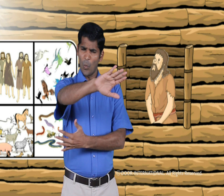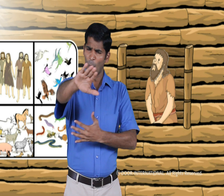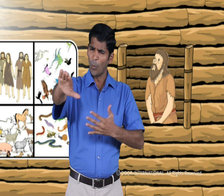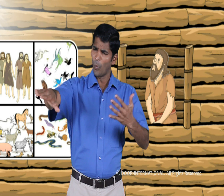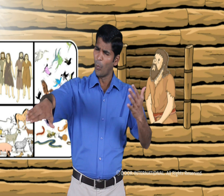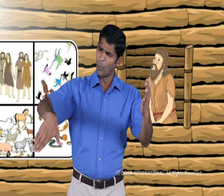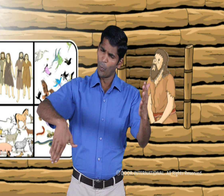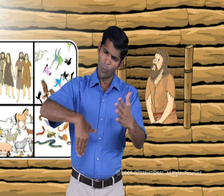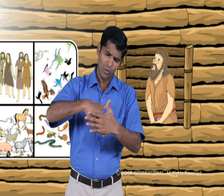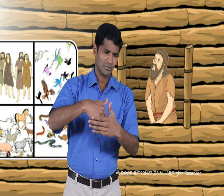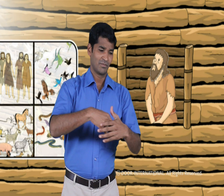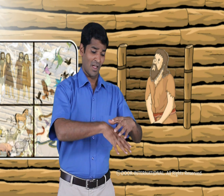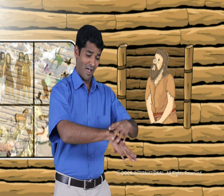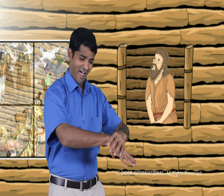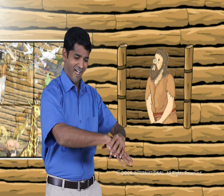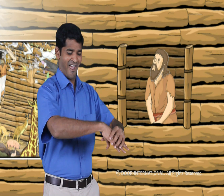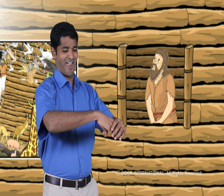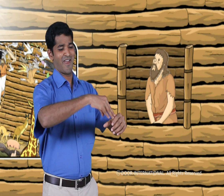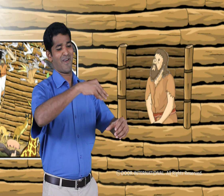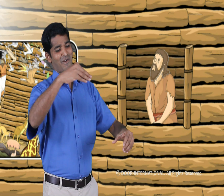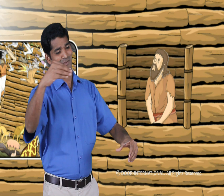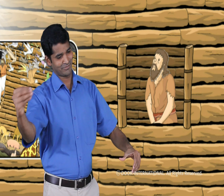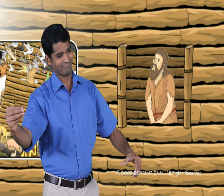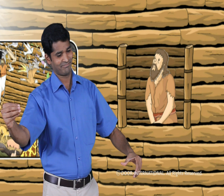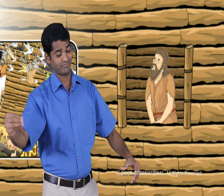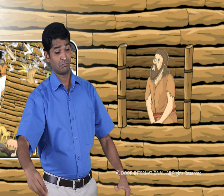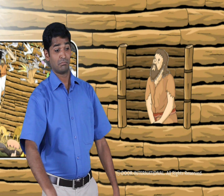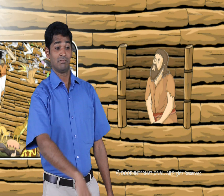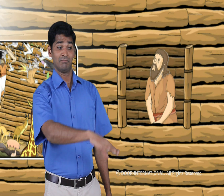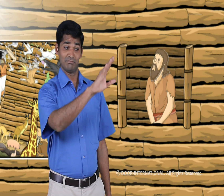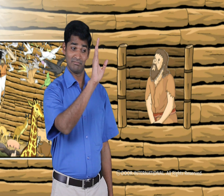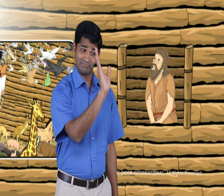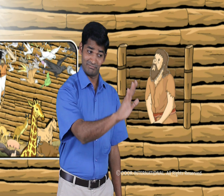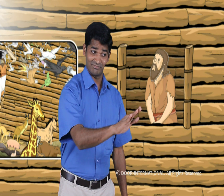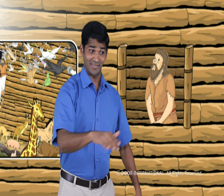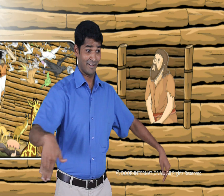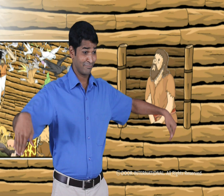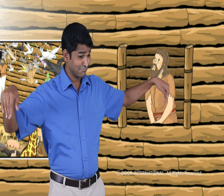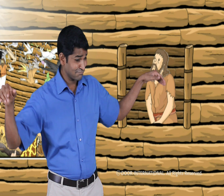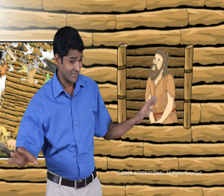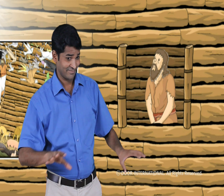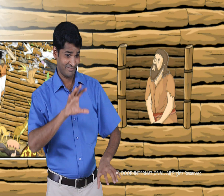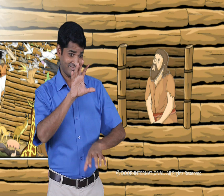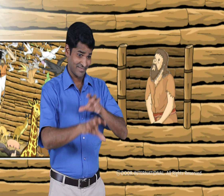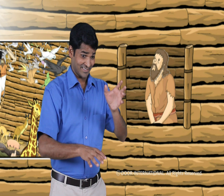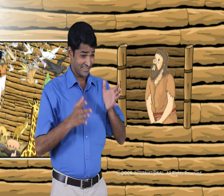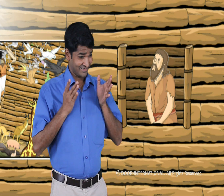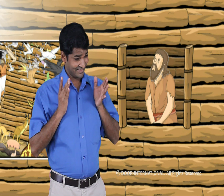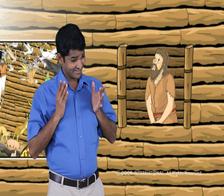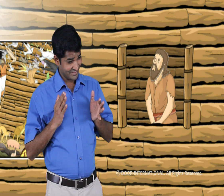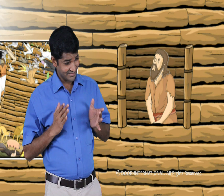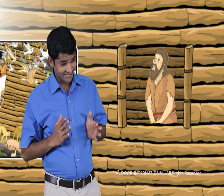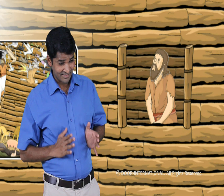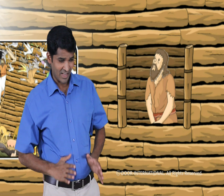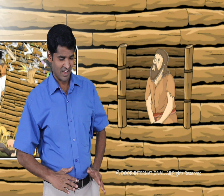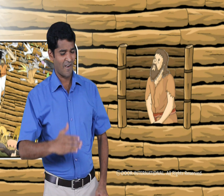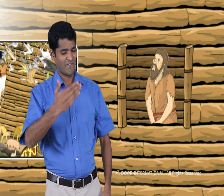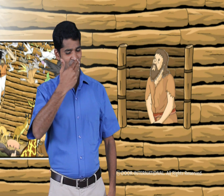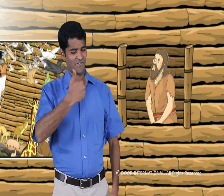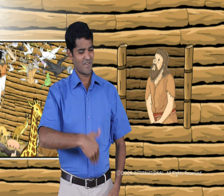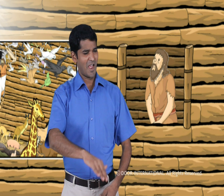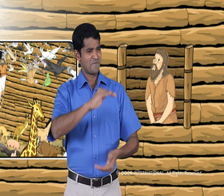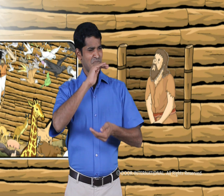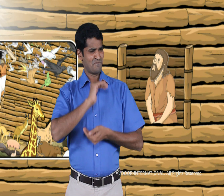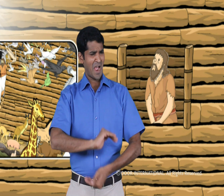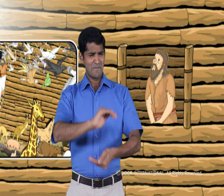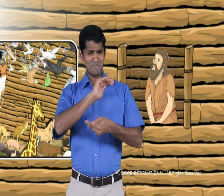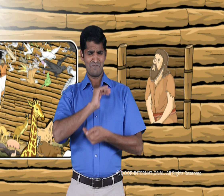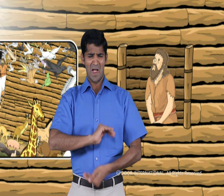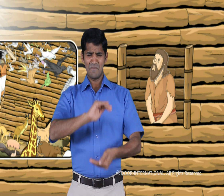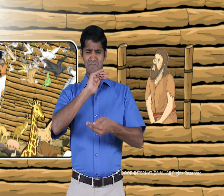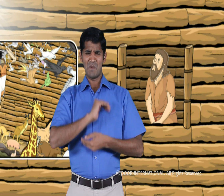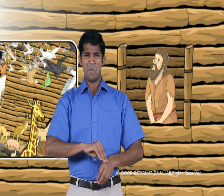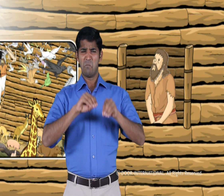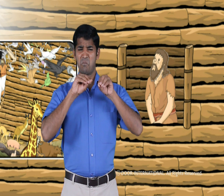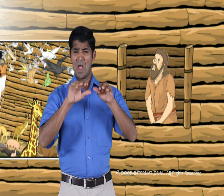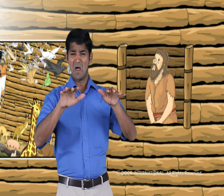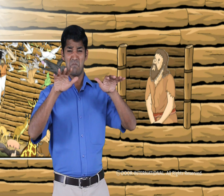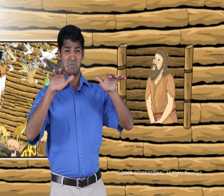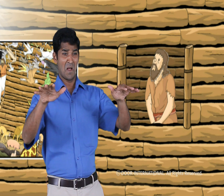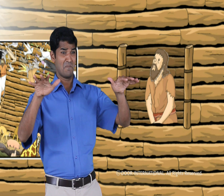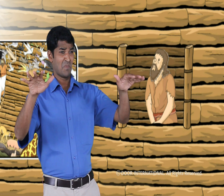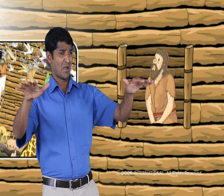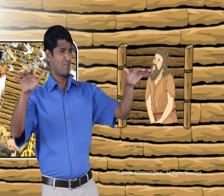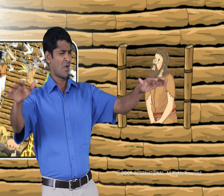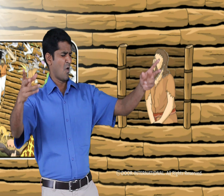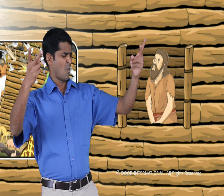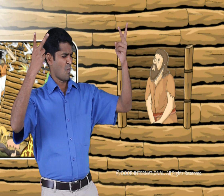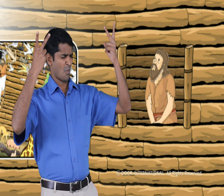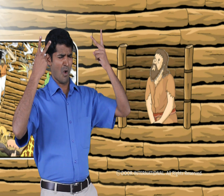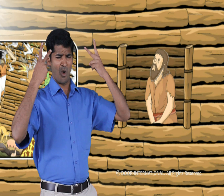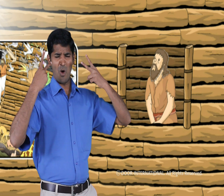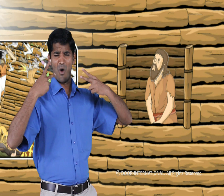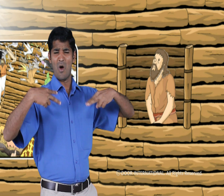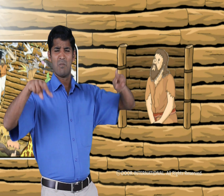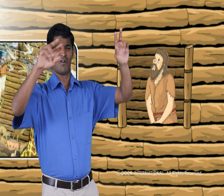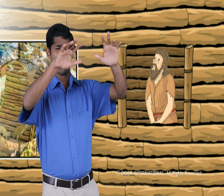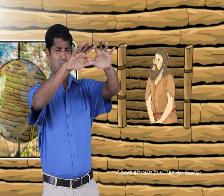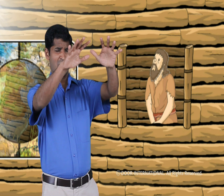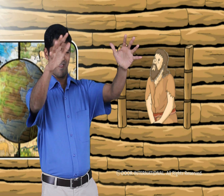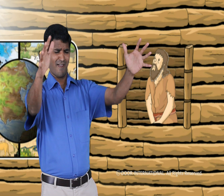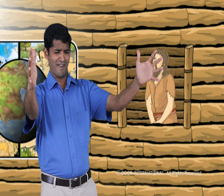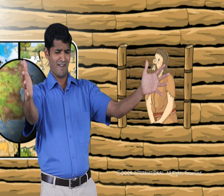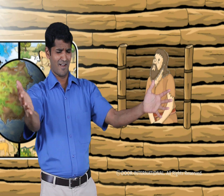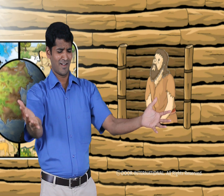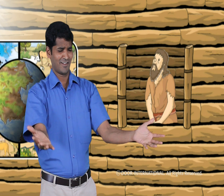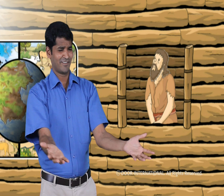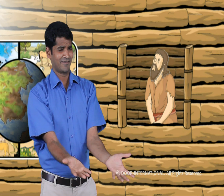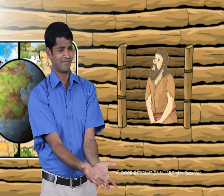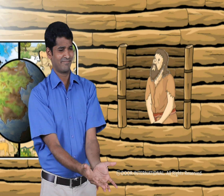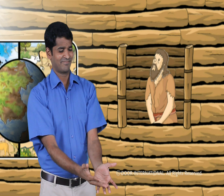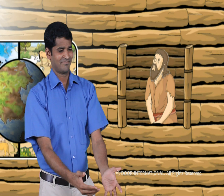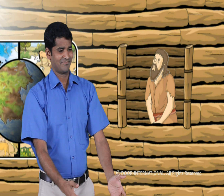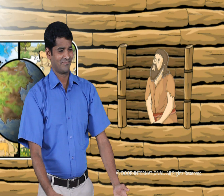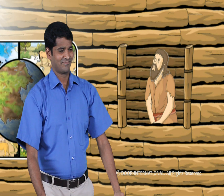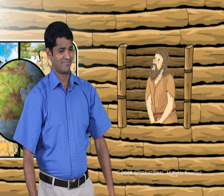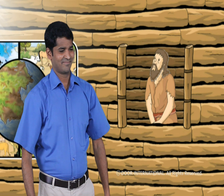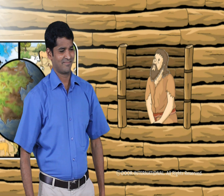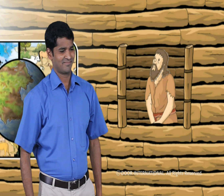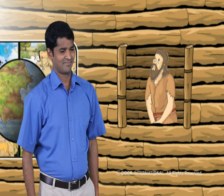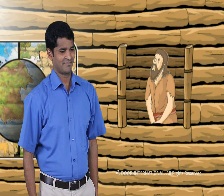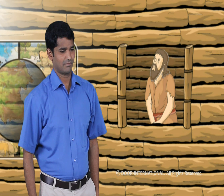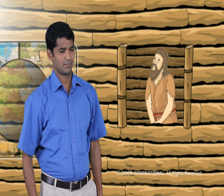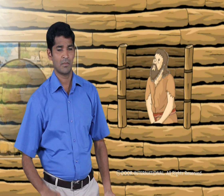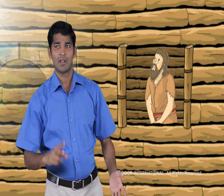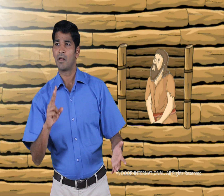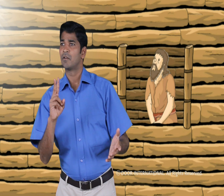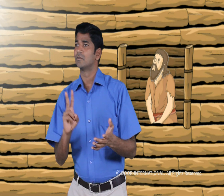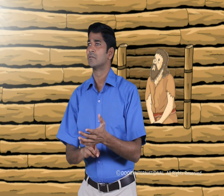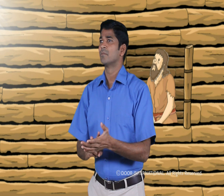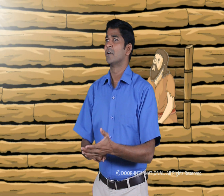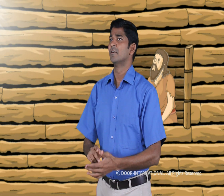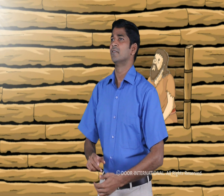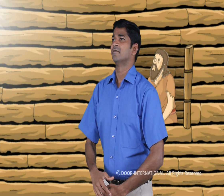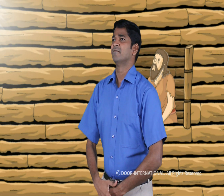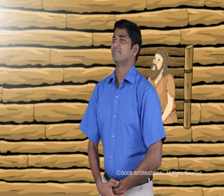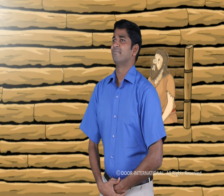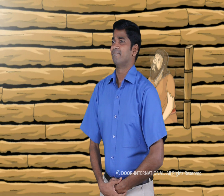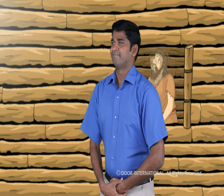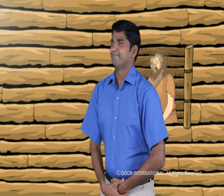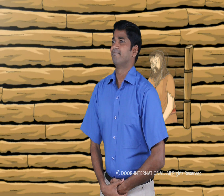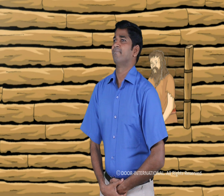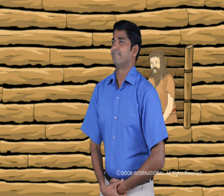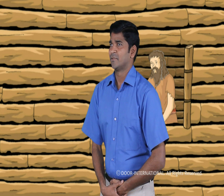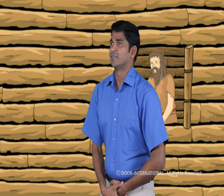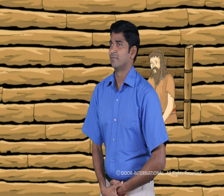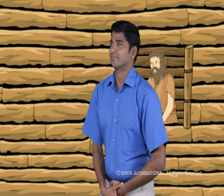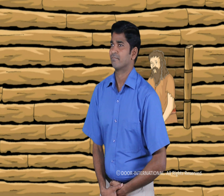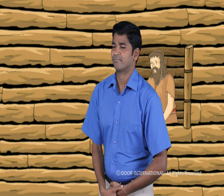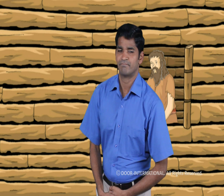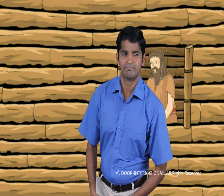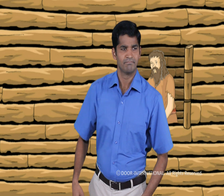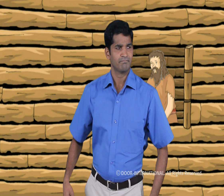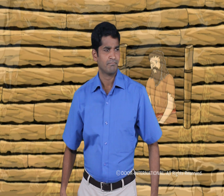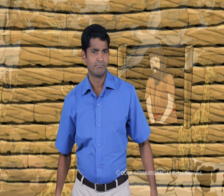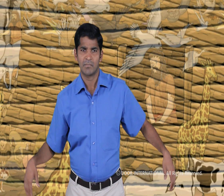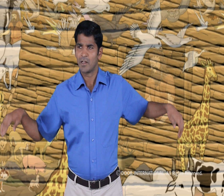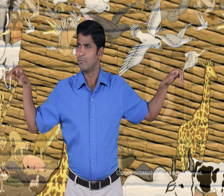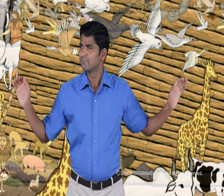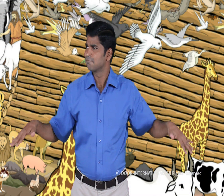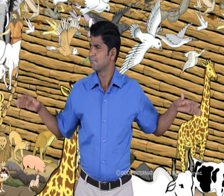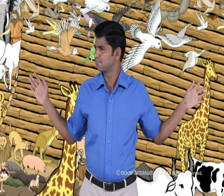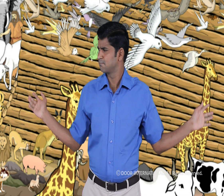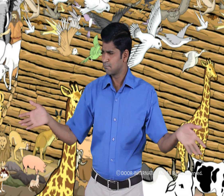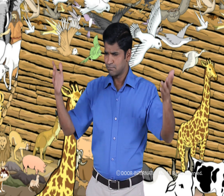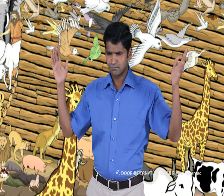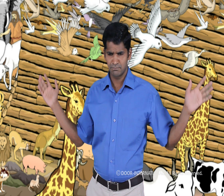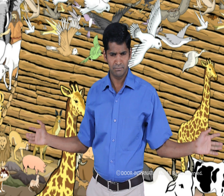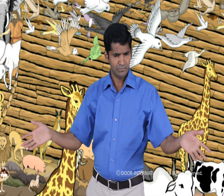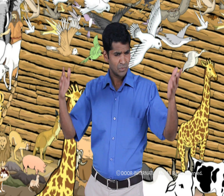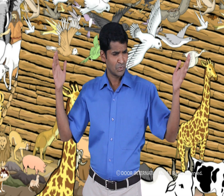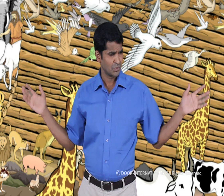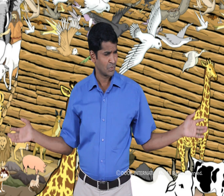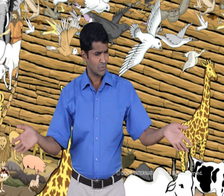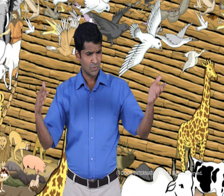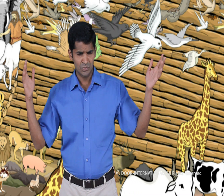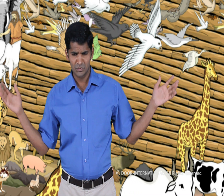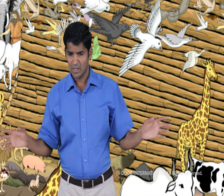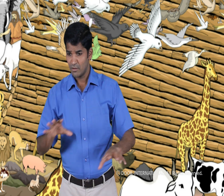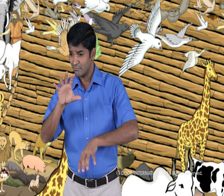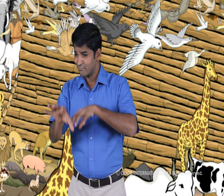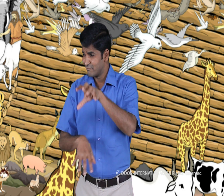Bring out all the living creatures that are with you—birds, livestock, and everything that crawls upon the ground—so that they can spread out over the earth and be fruitful and multiply upon it.”